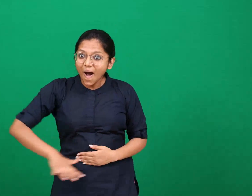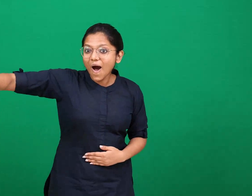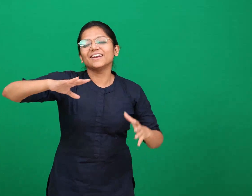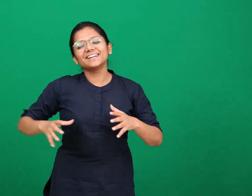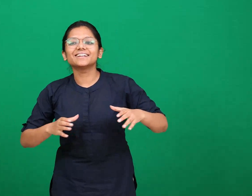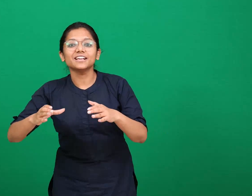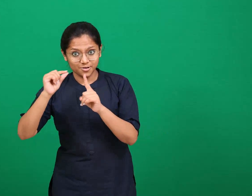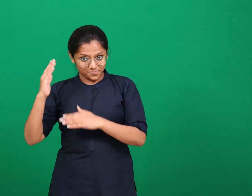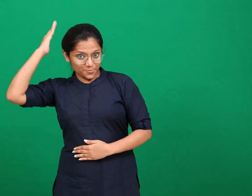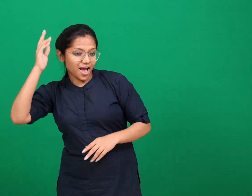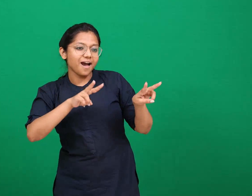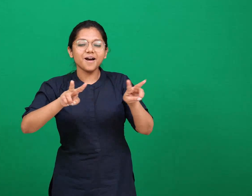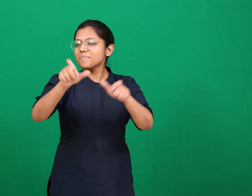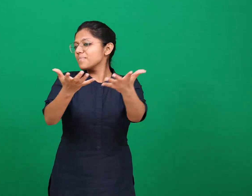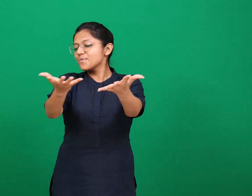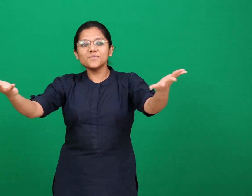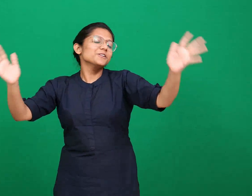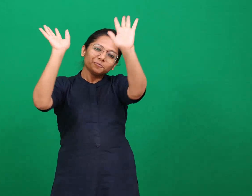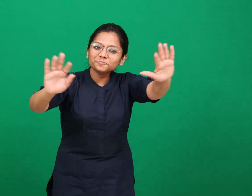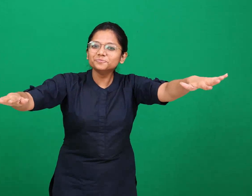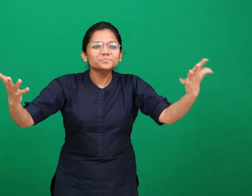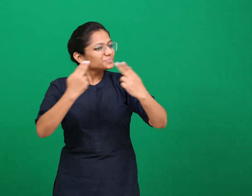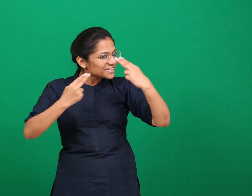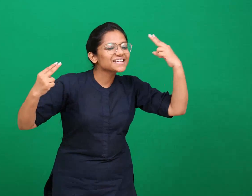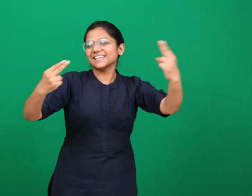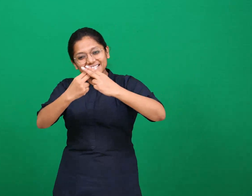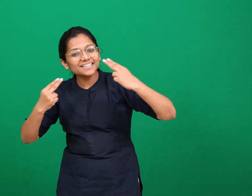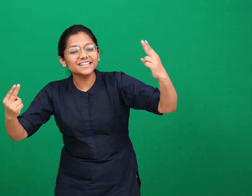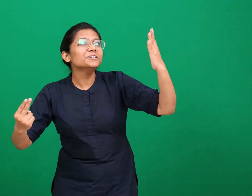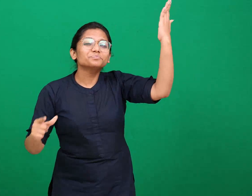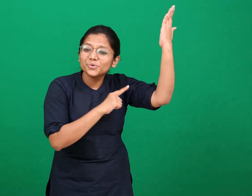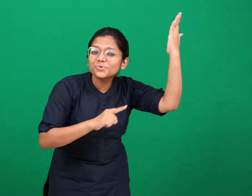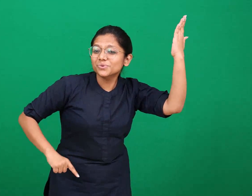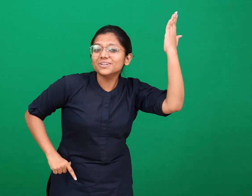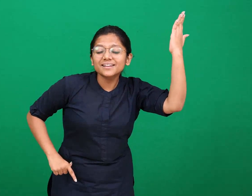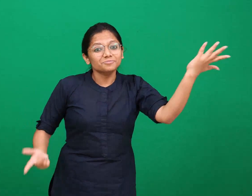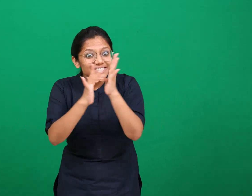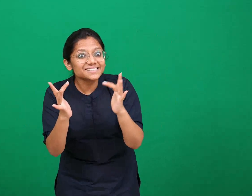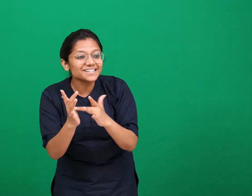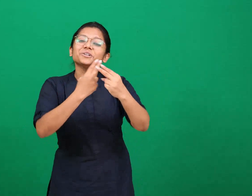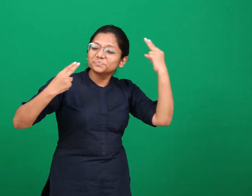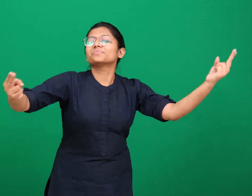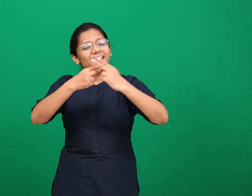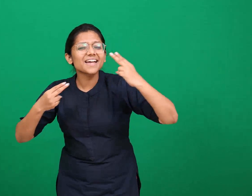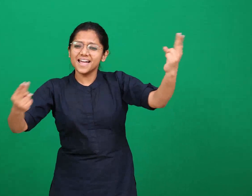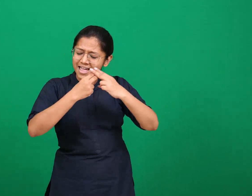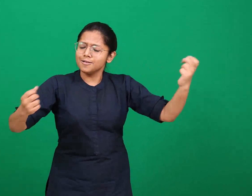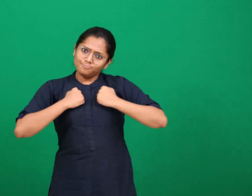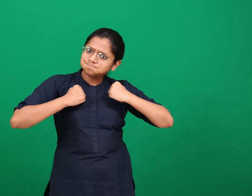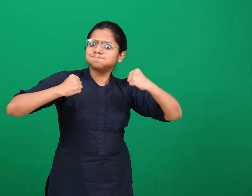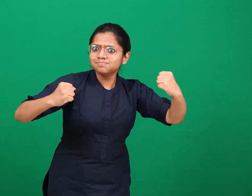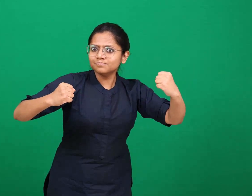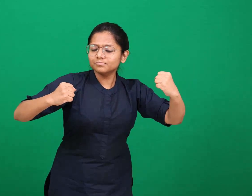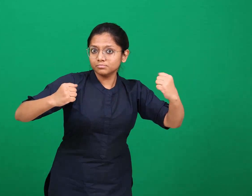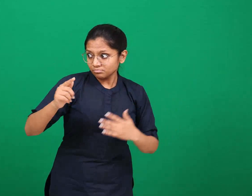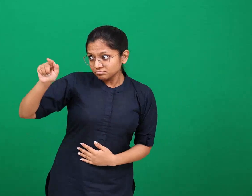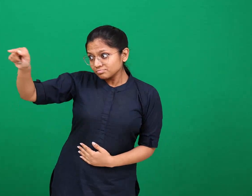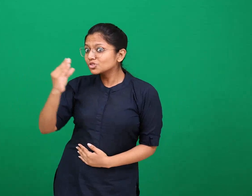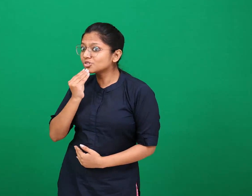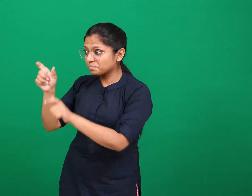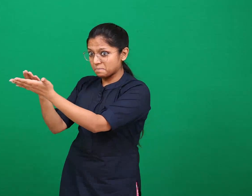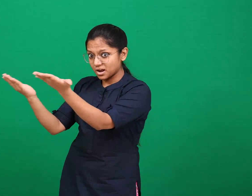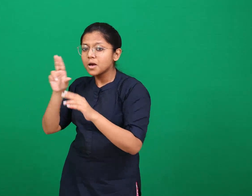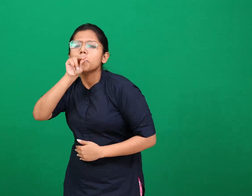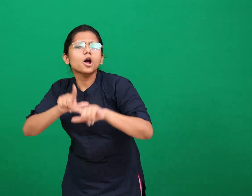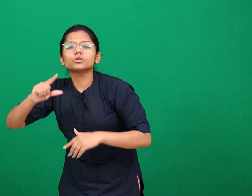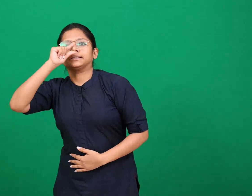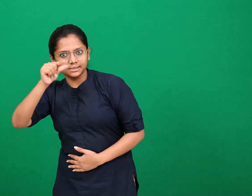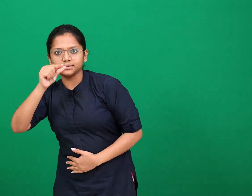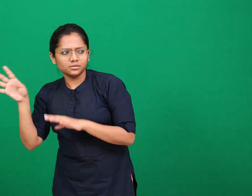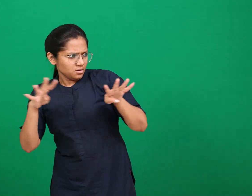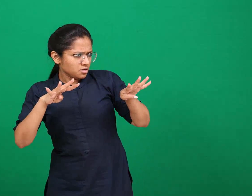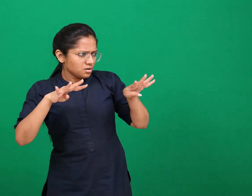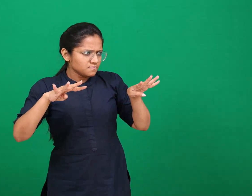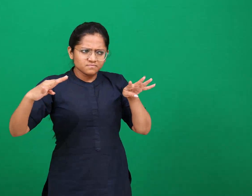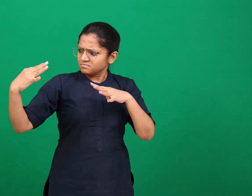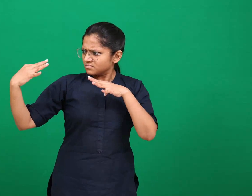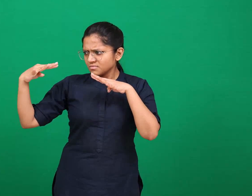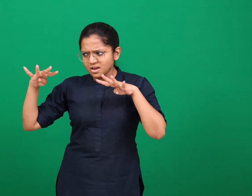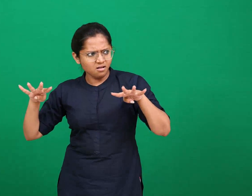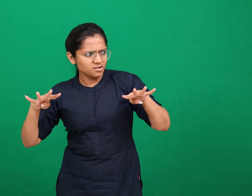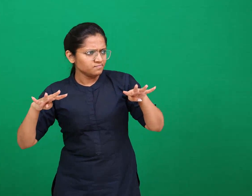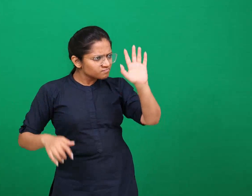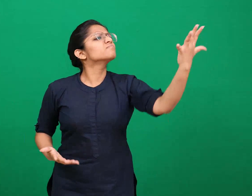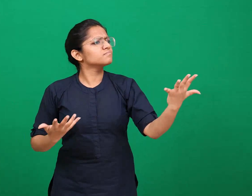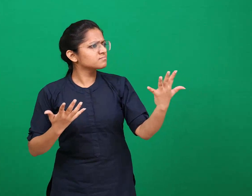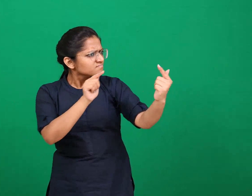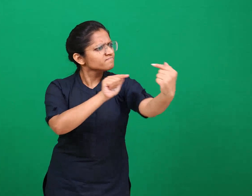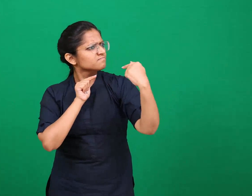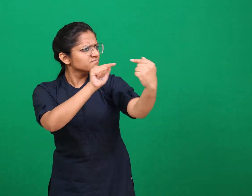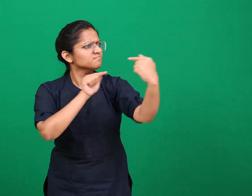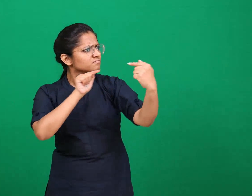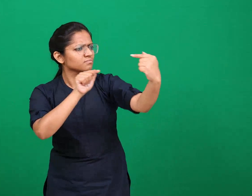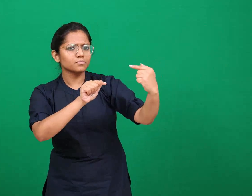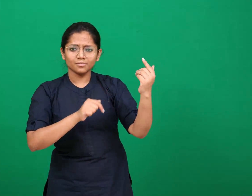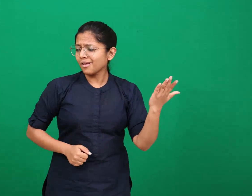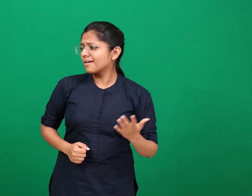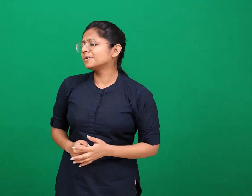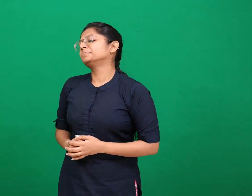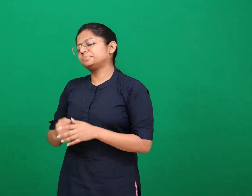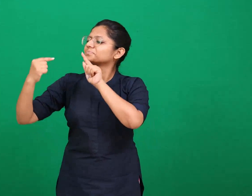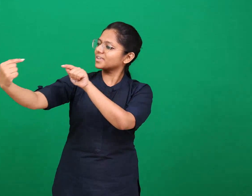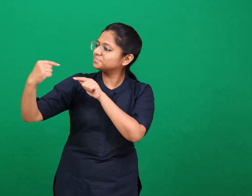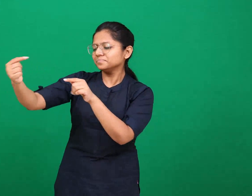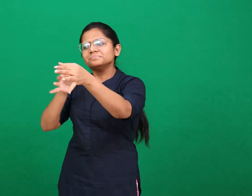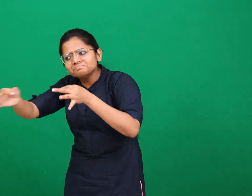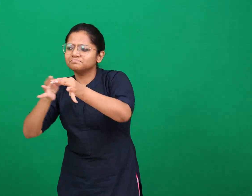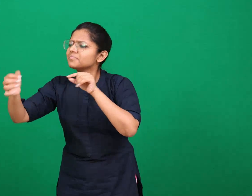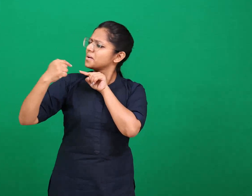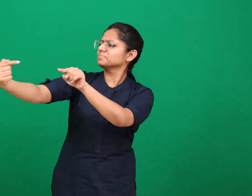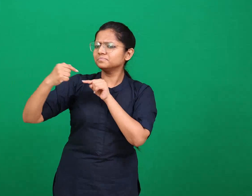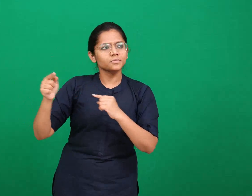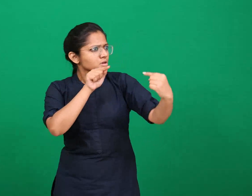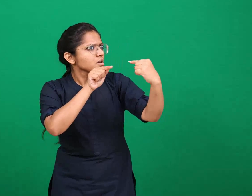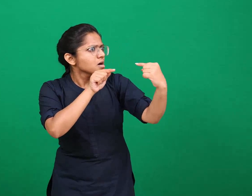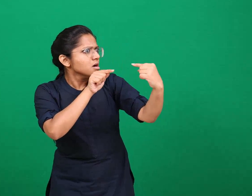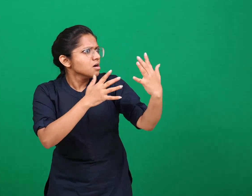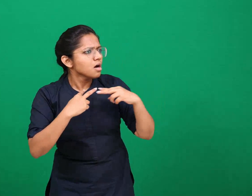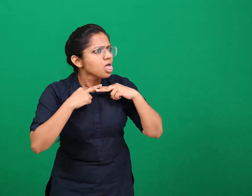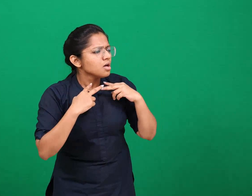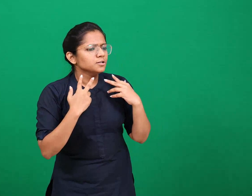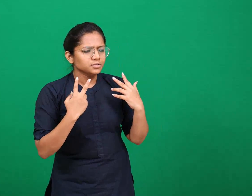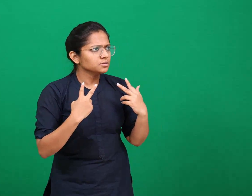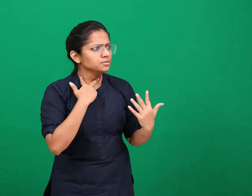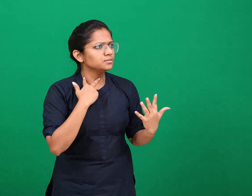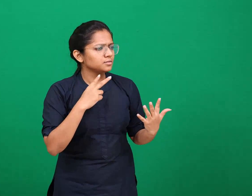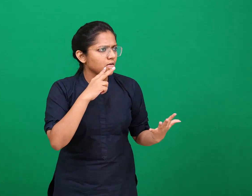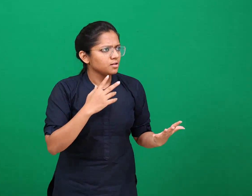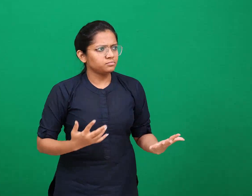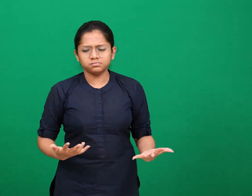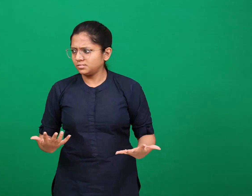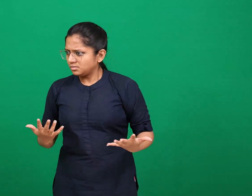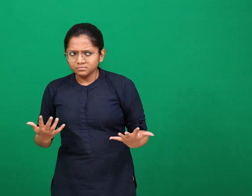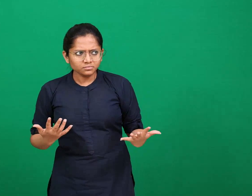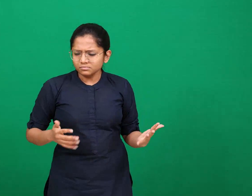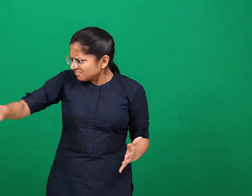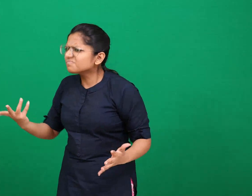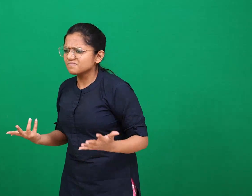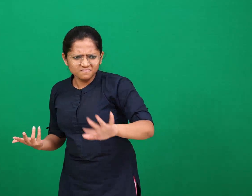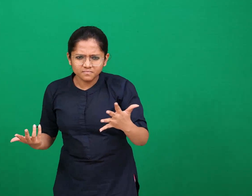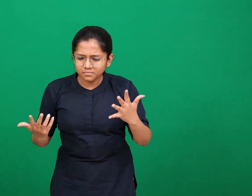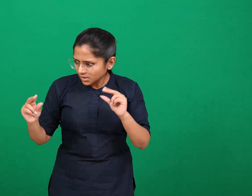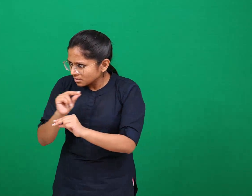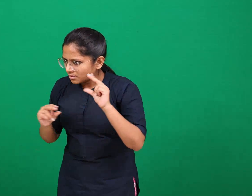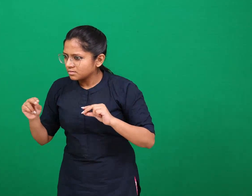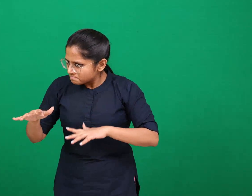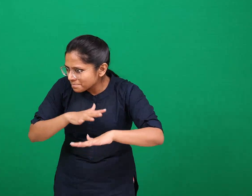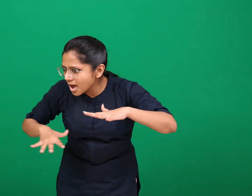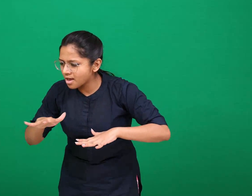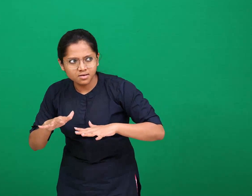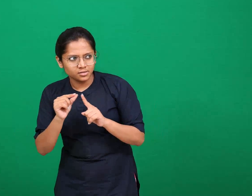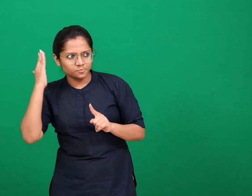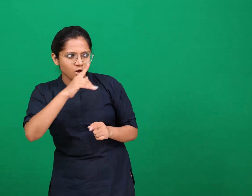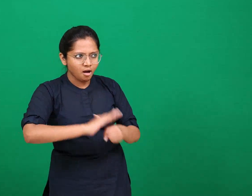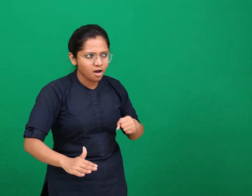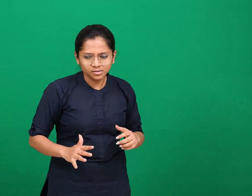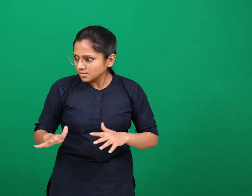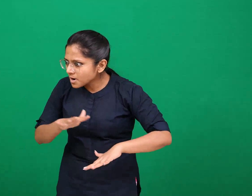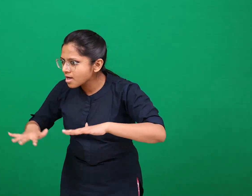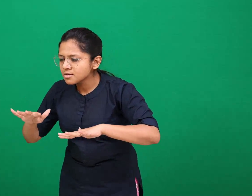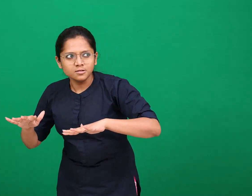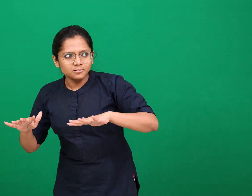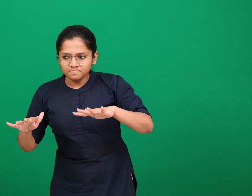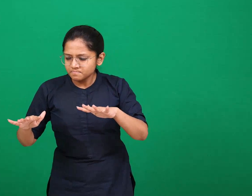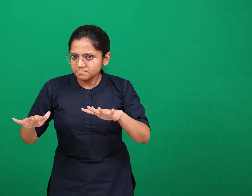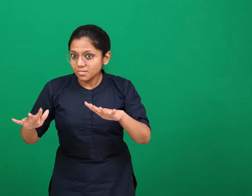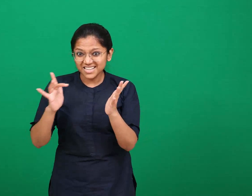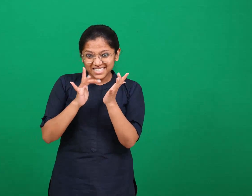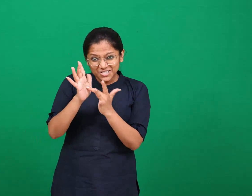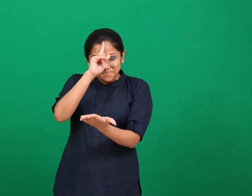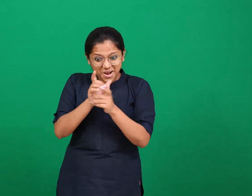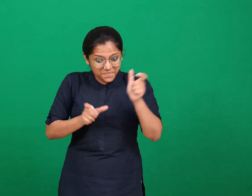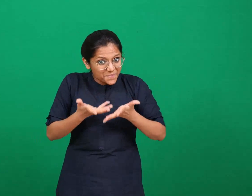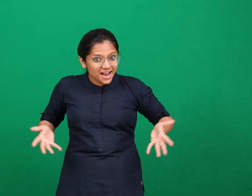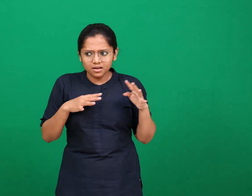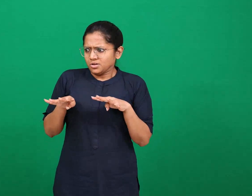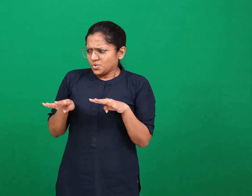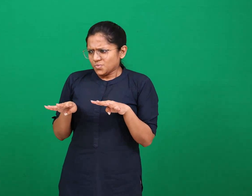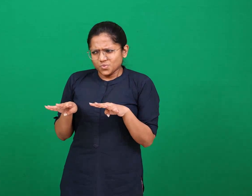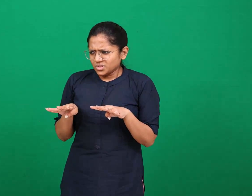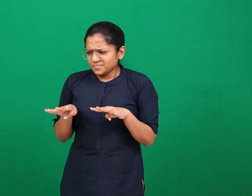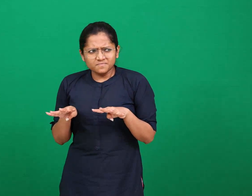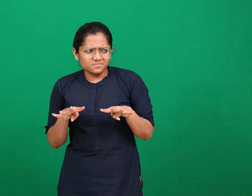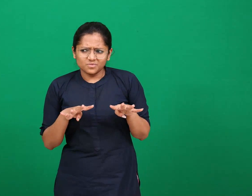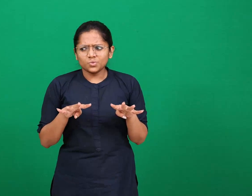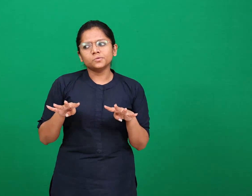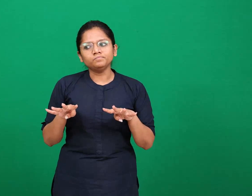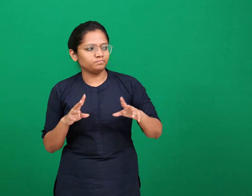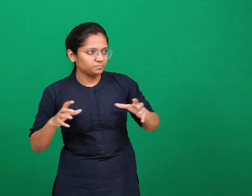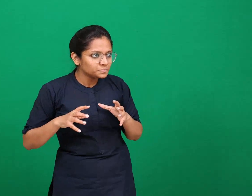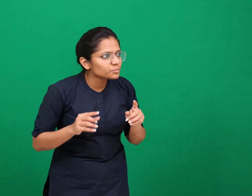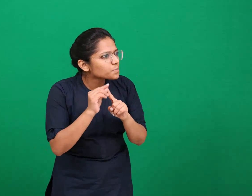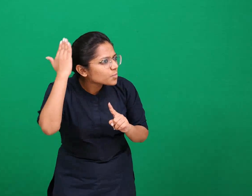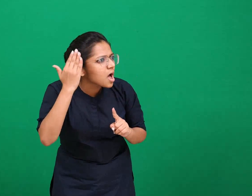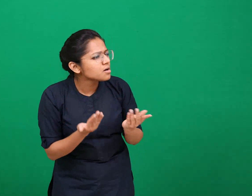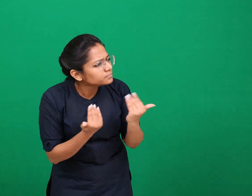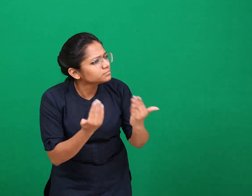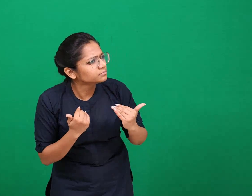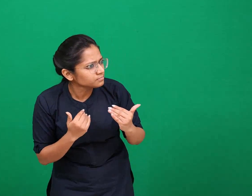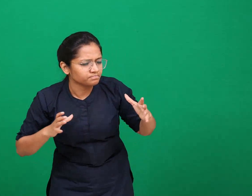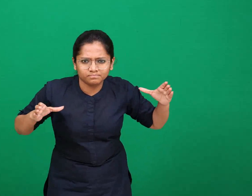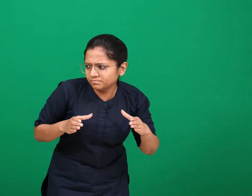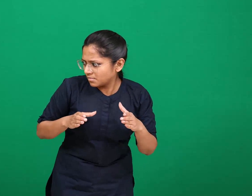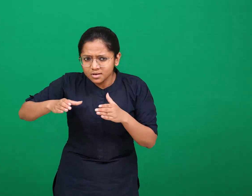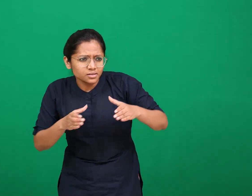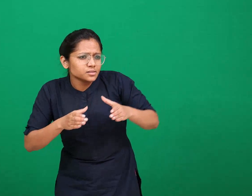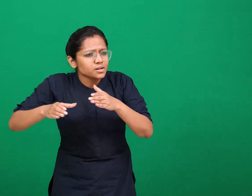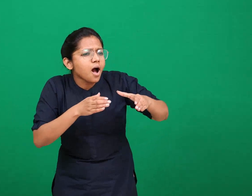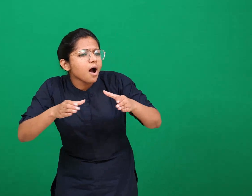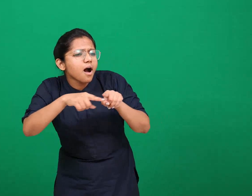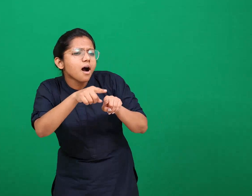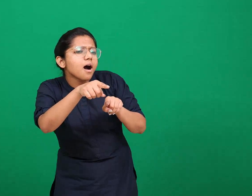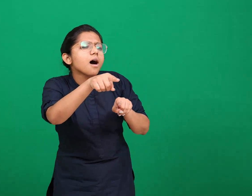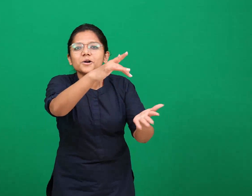So Saul stayed with them, moving about freely in Jerusalem and speaking boldly in the name of the Lord. He talked and debated with the Grecian Jews, but they tried to kill him.